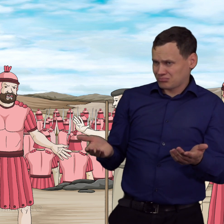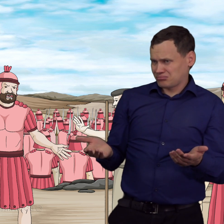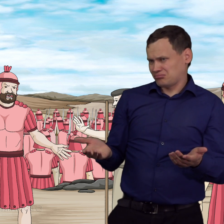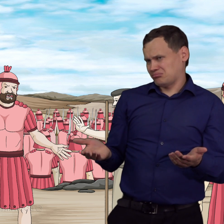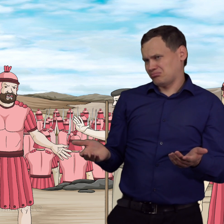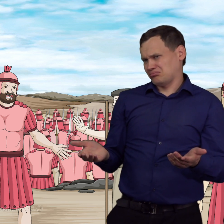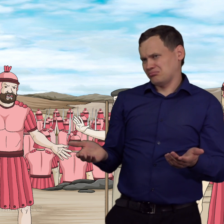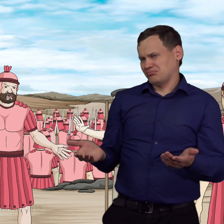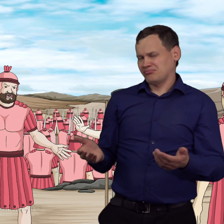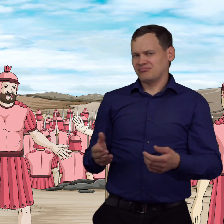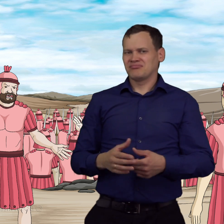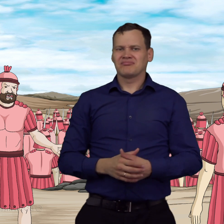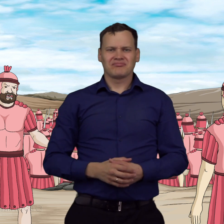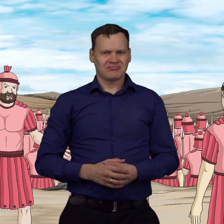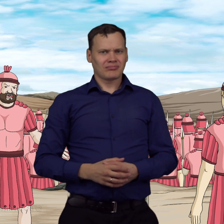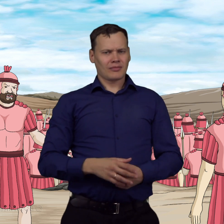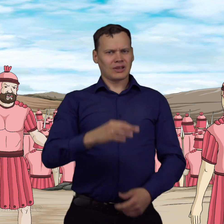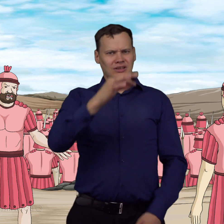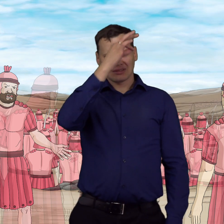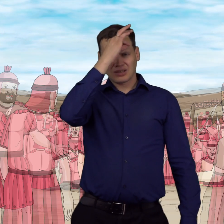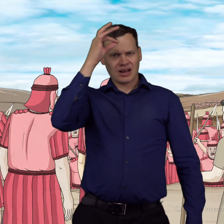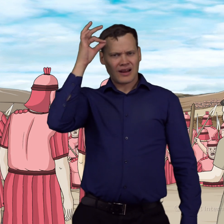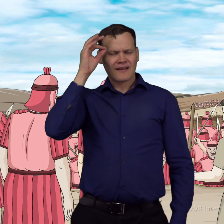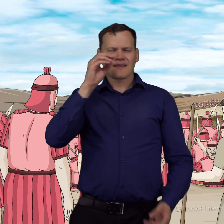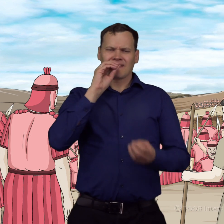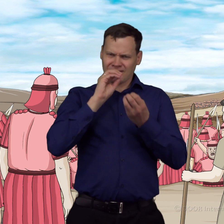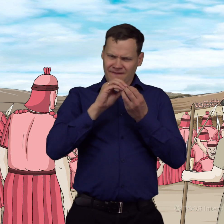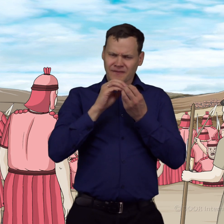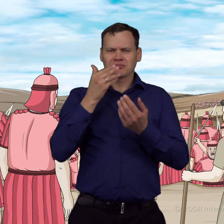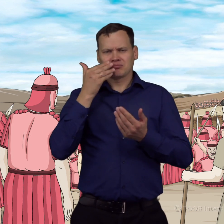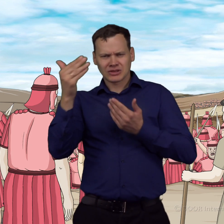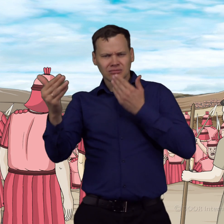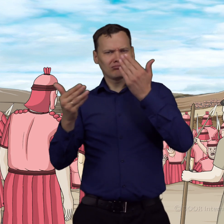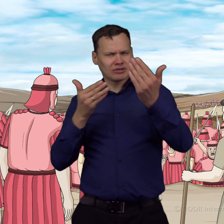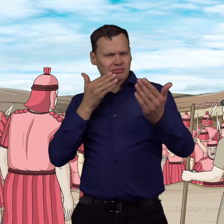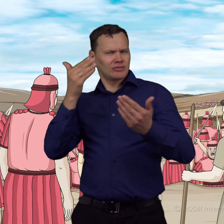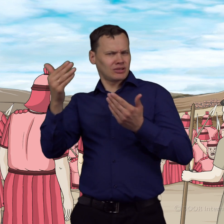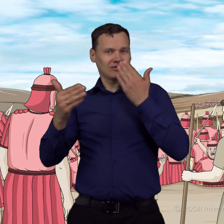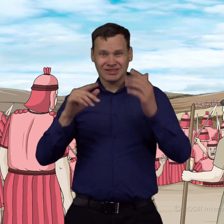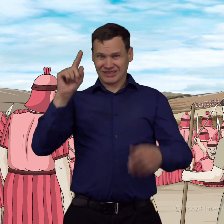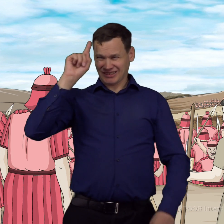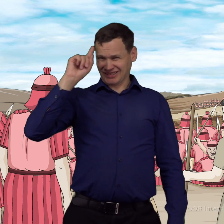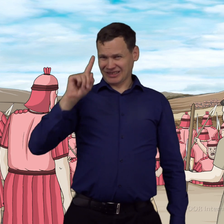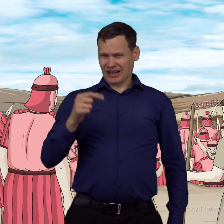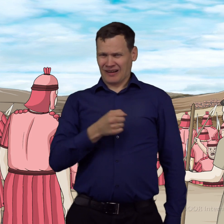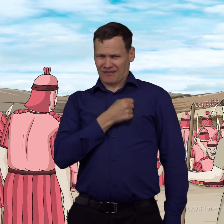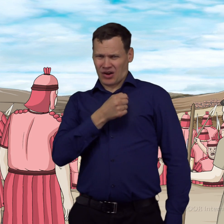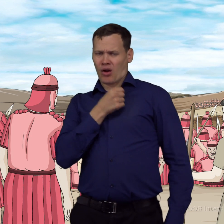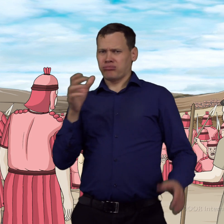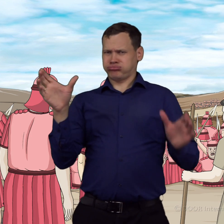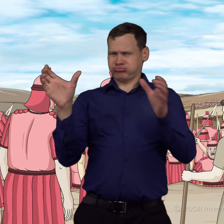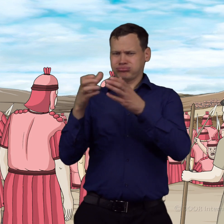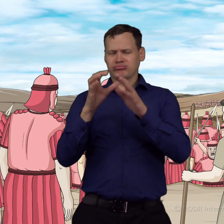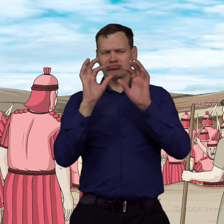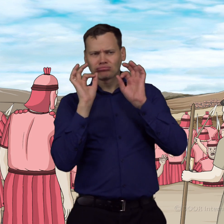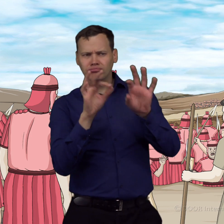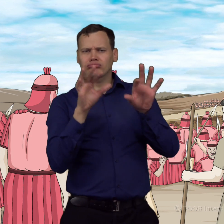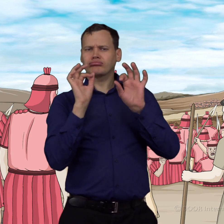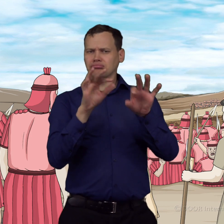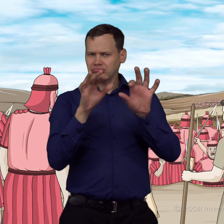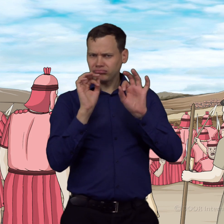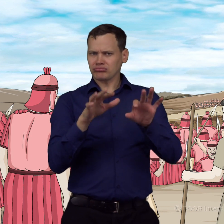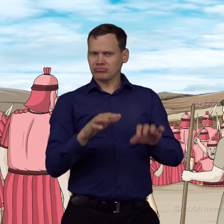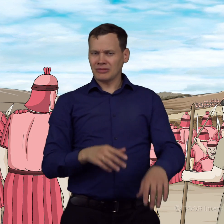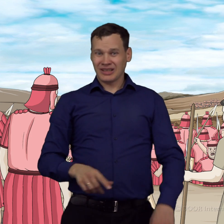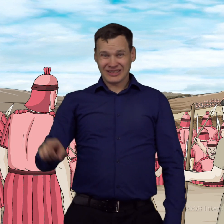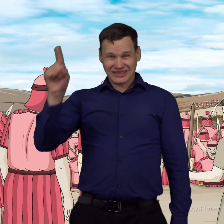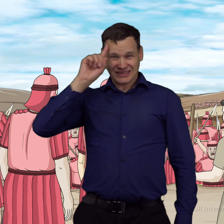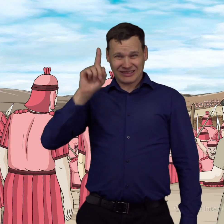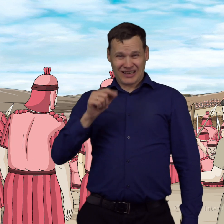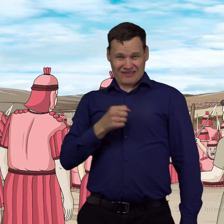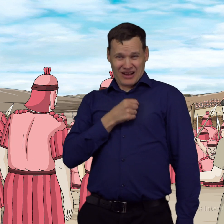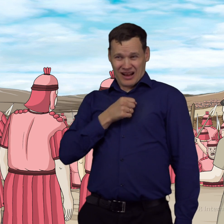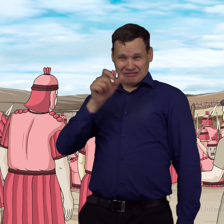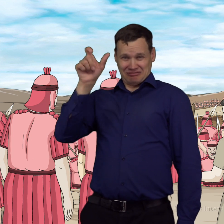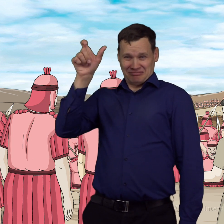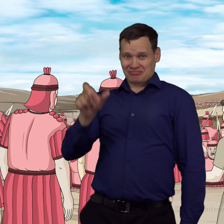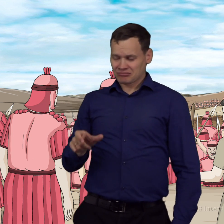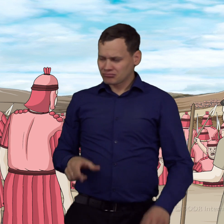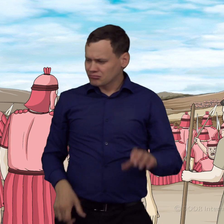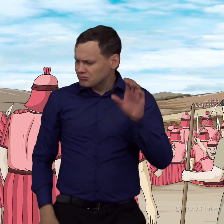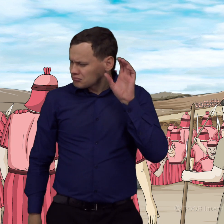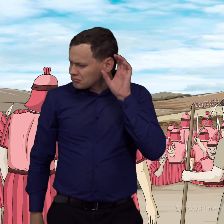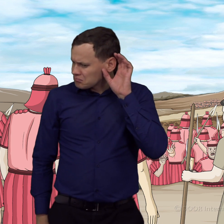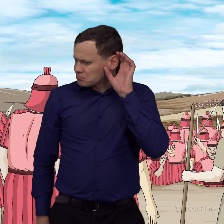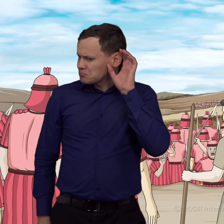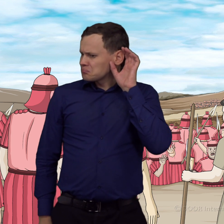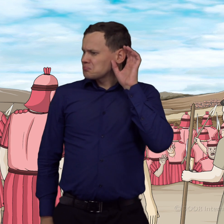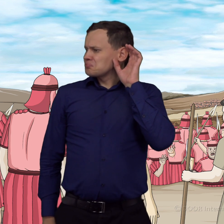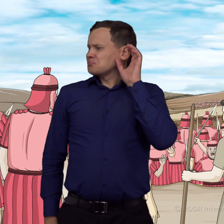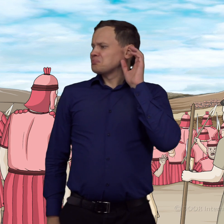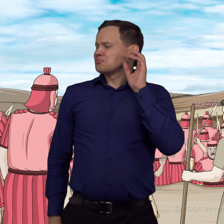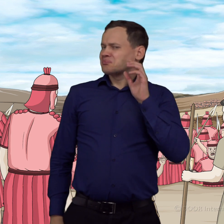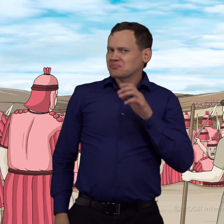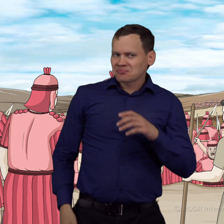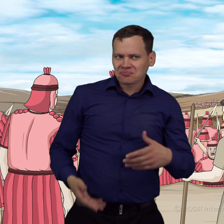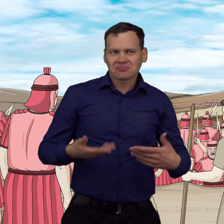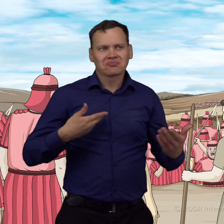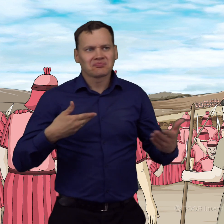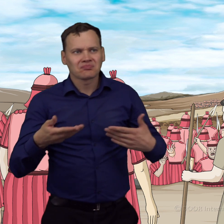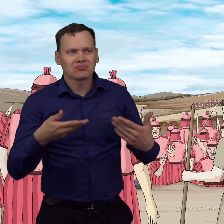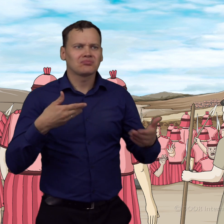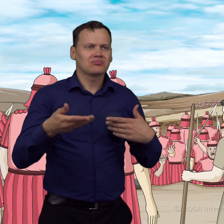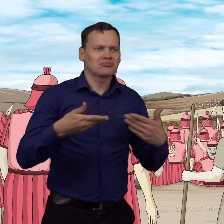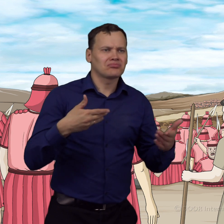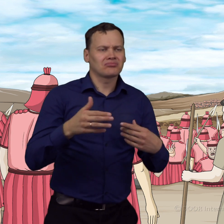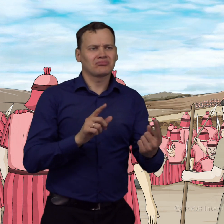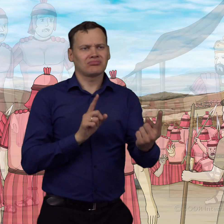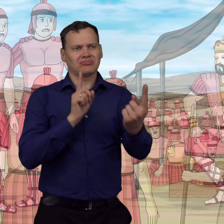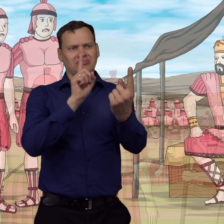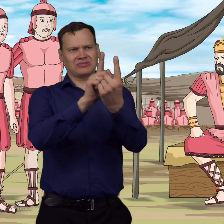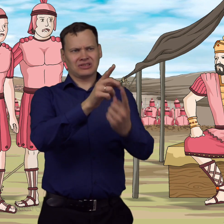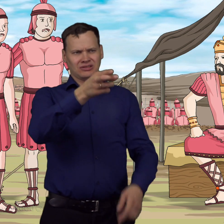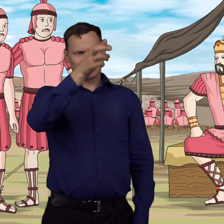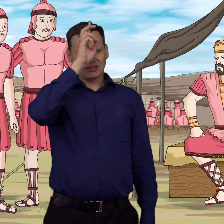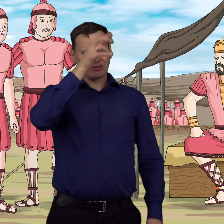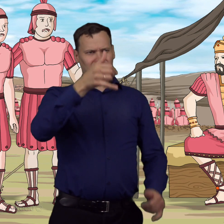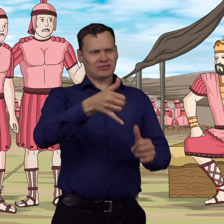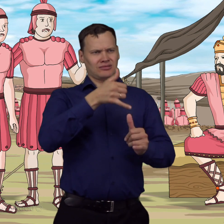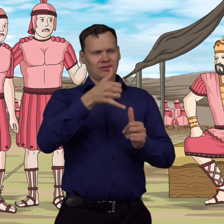Then he turned from him toward another and asked about the offer, and those people answered him just as the first ones had answered.